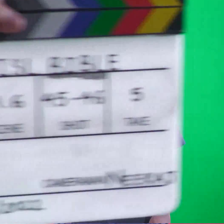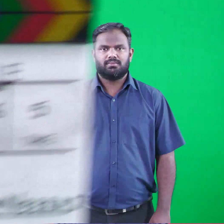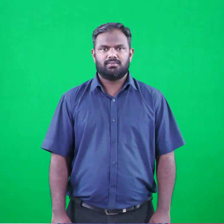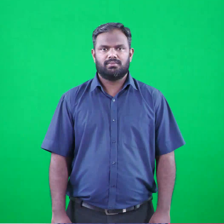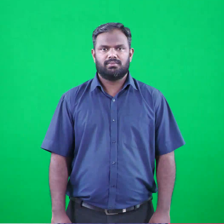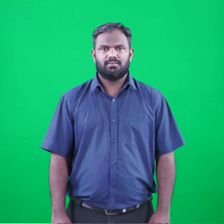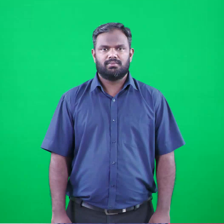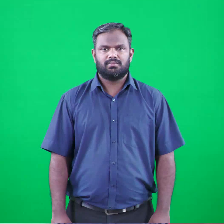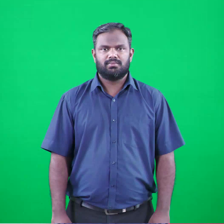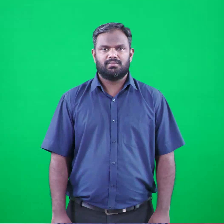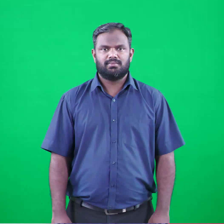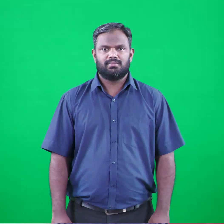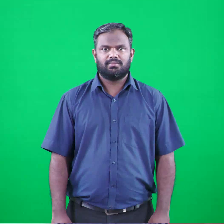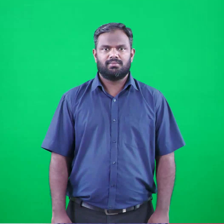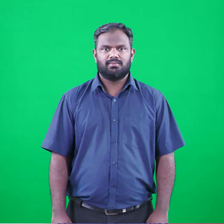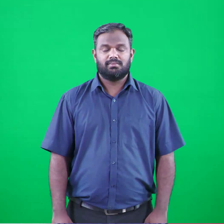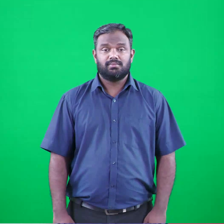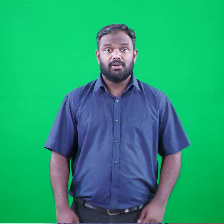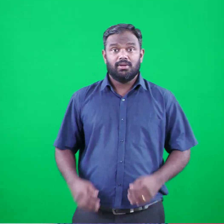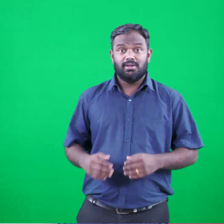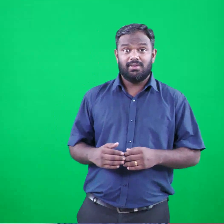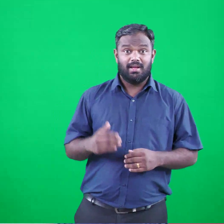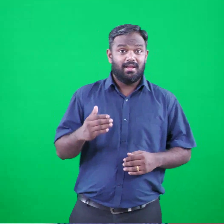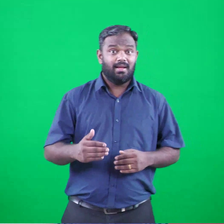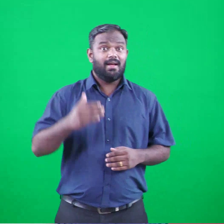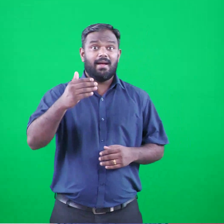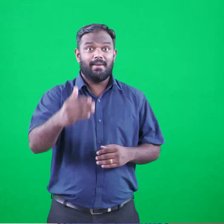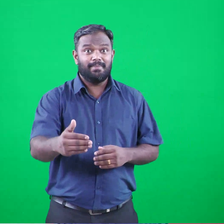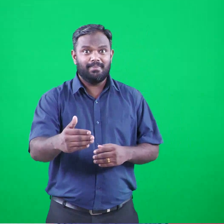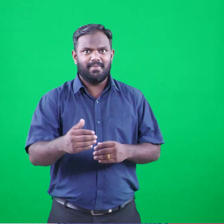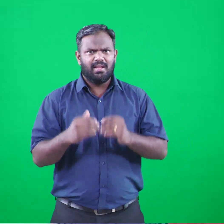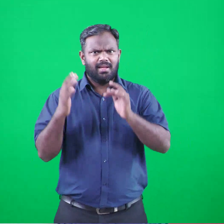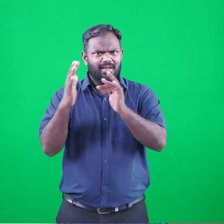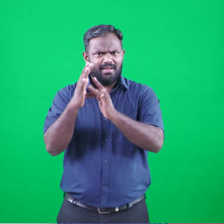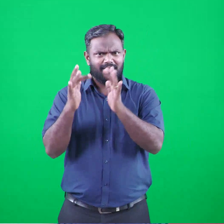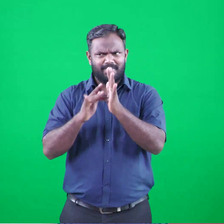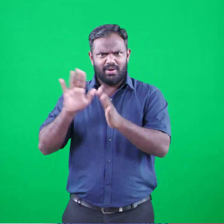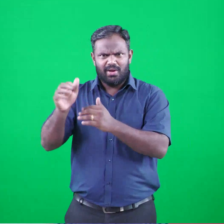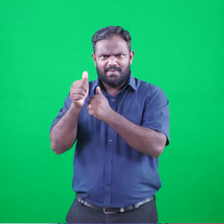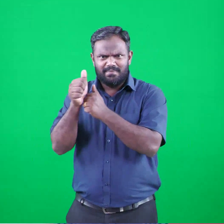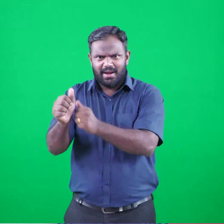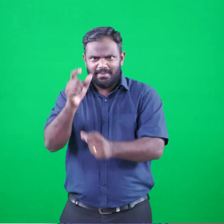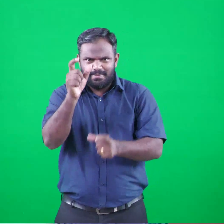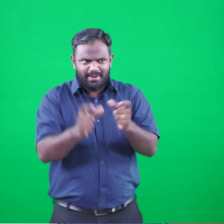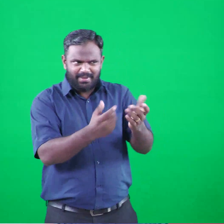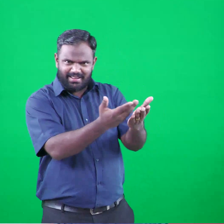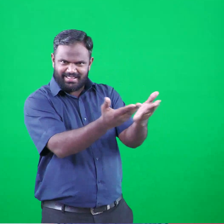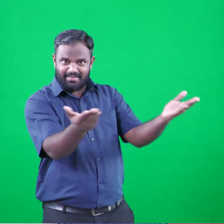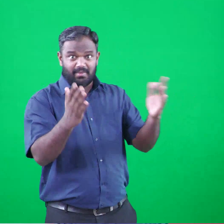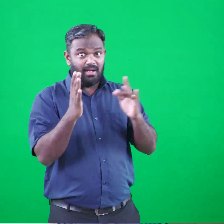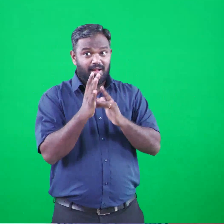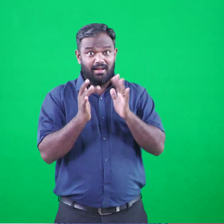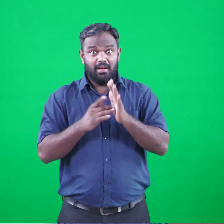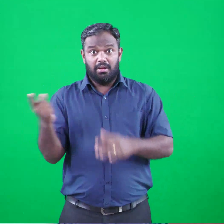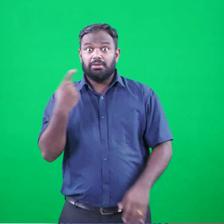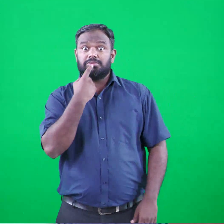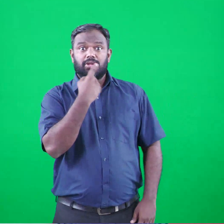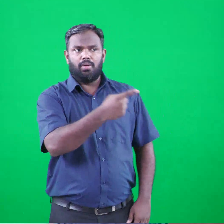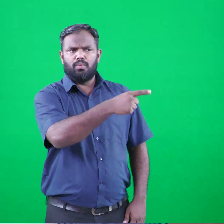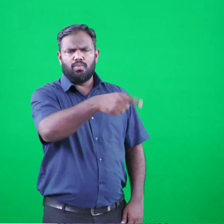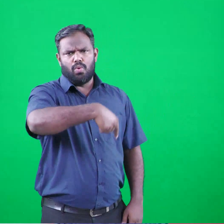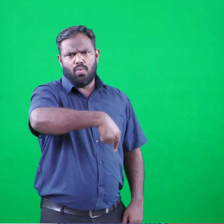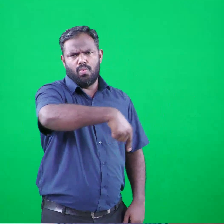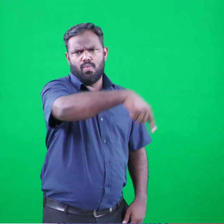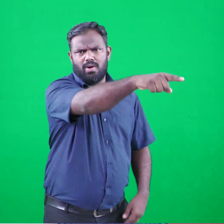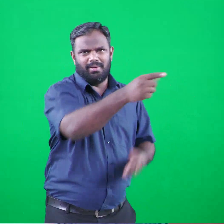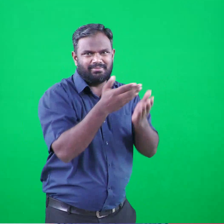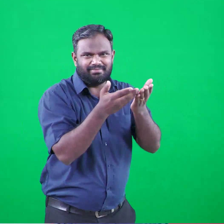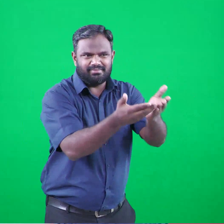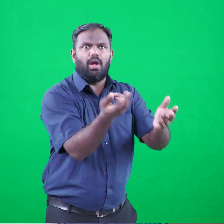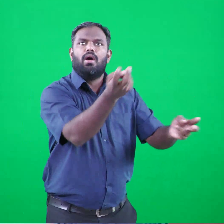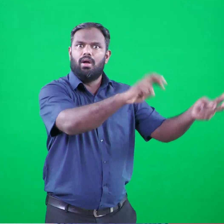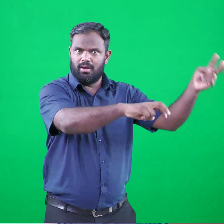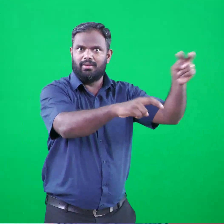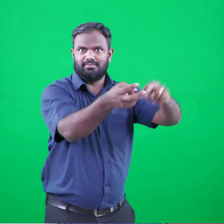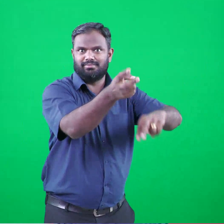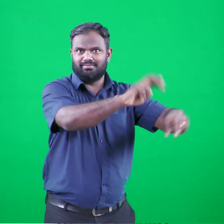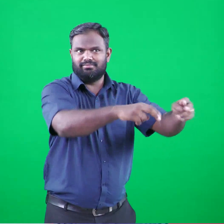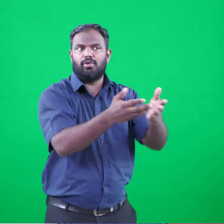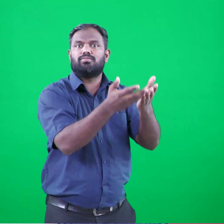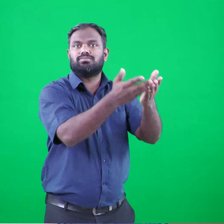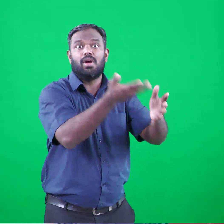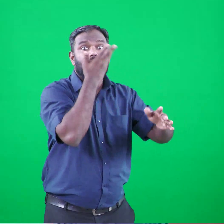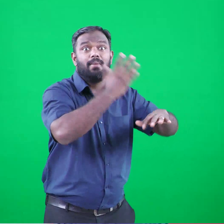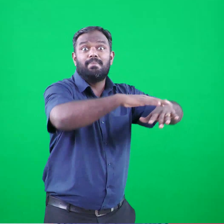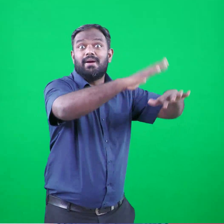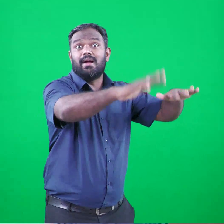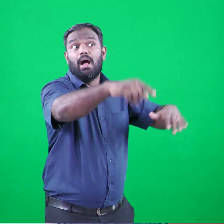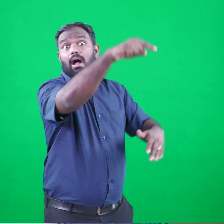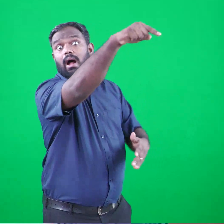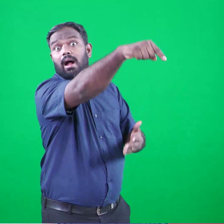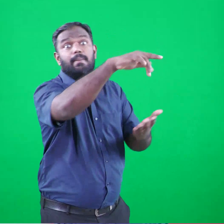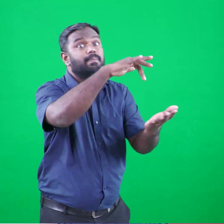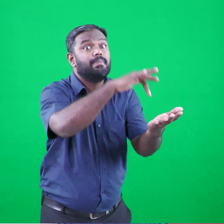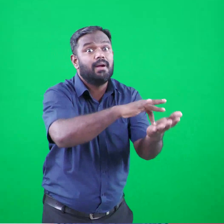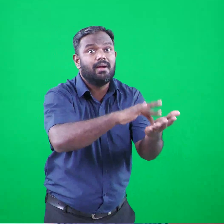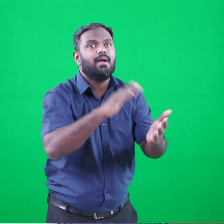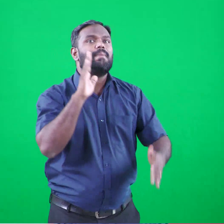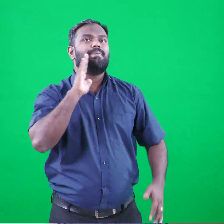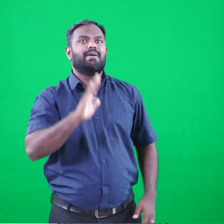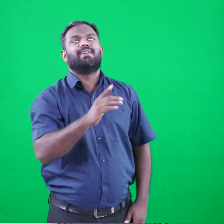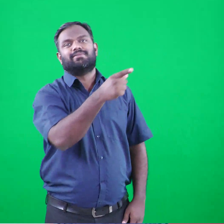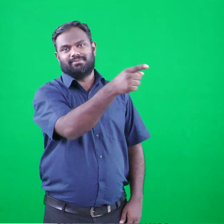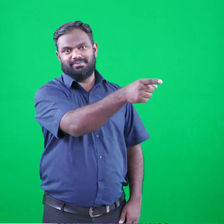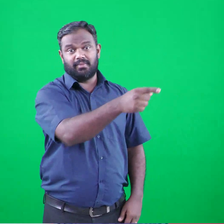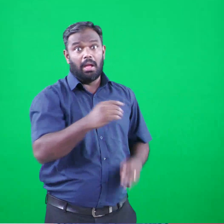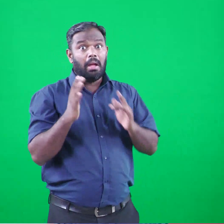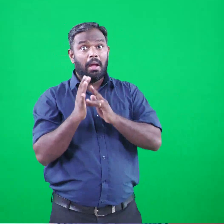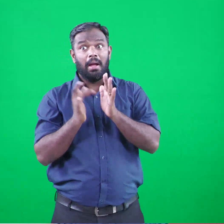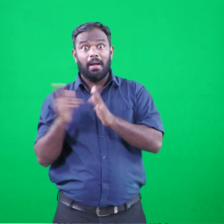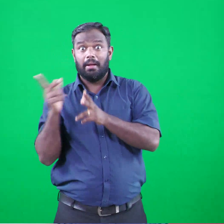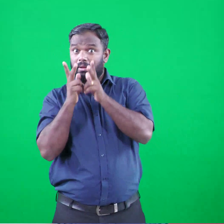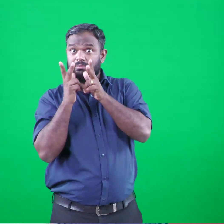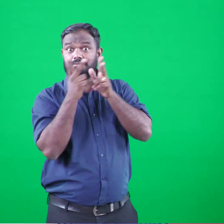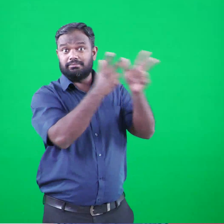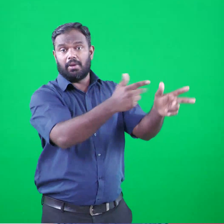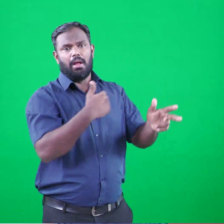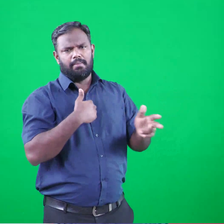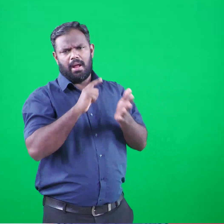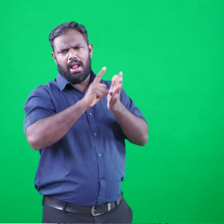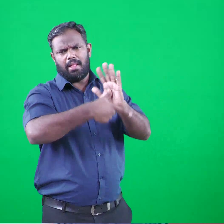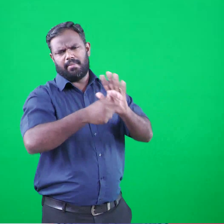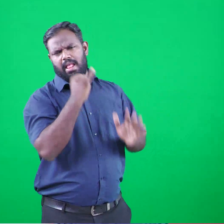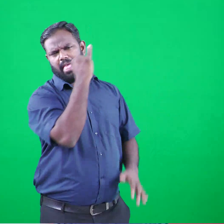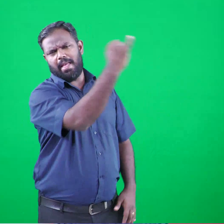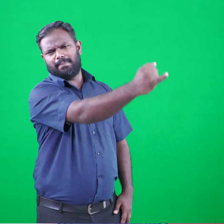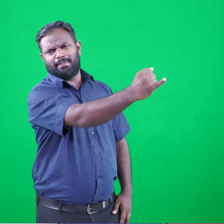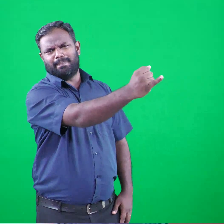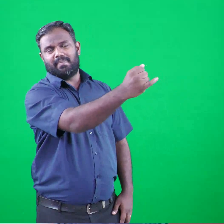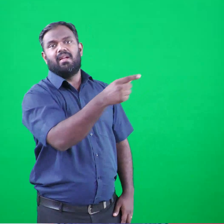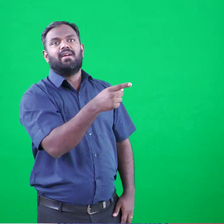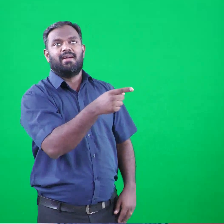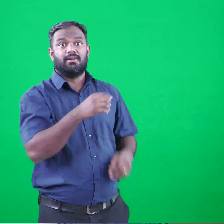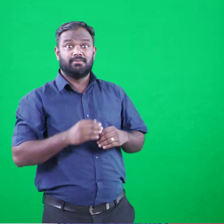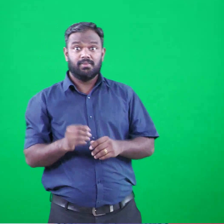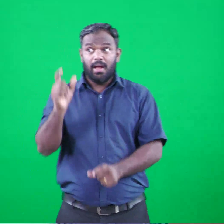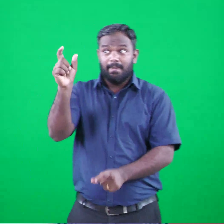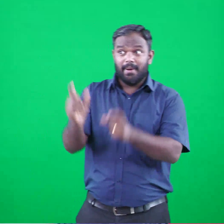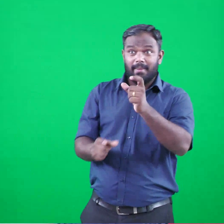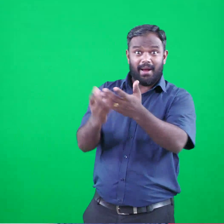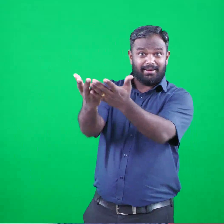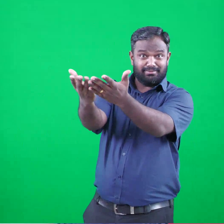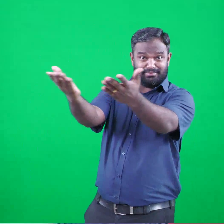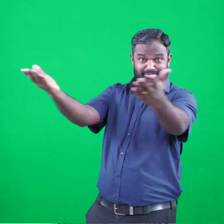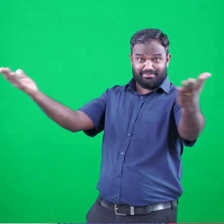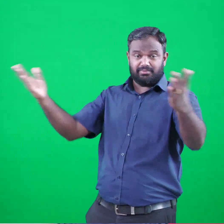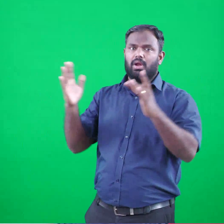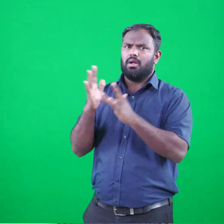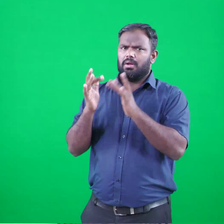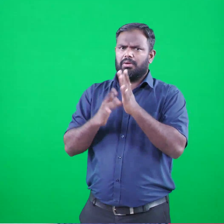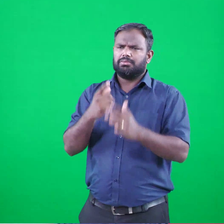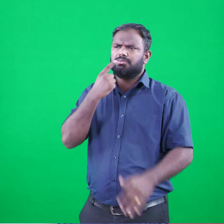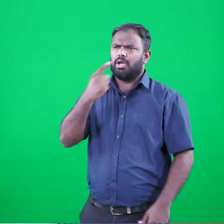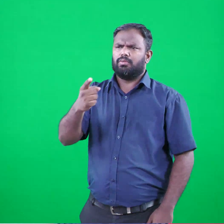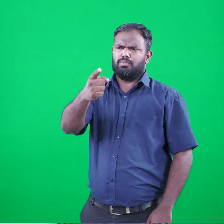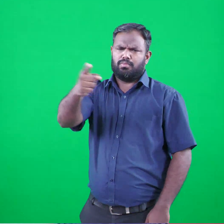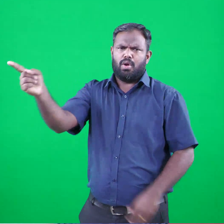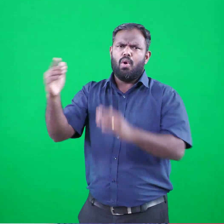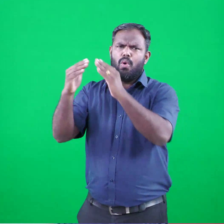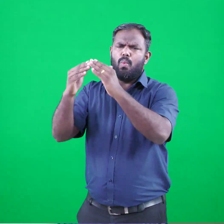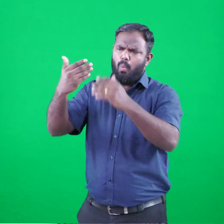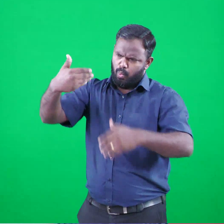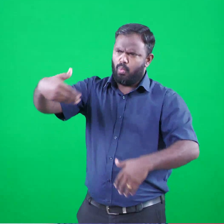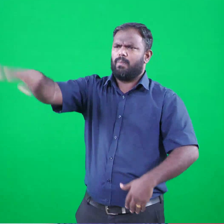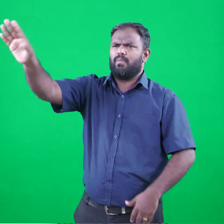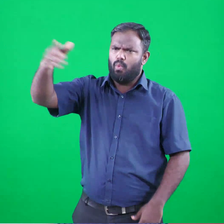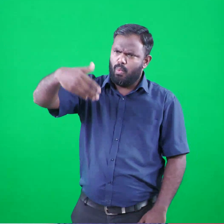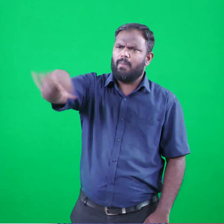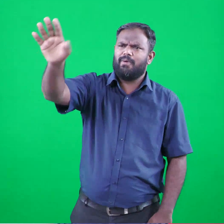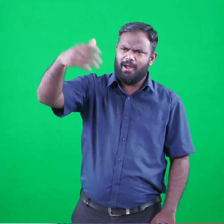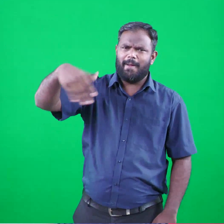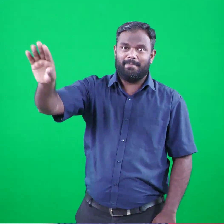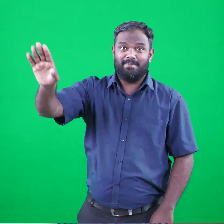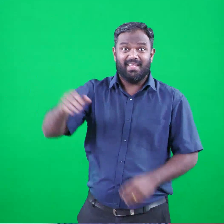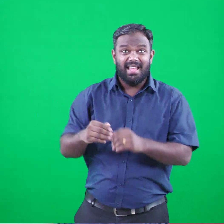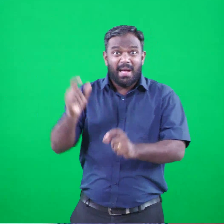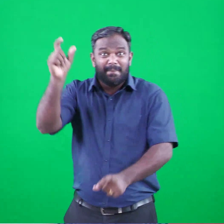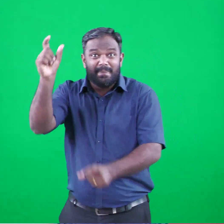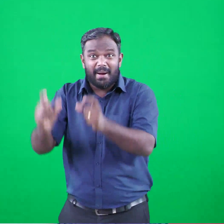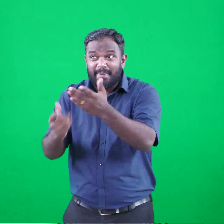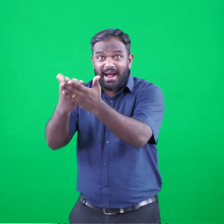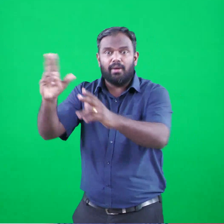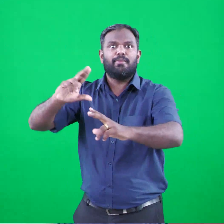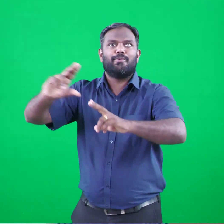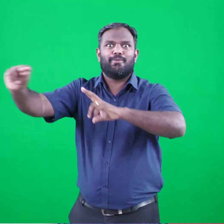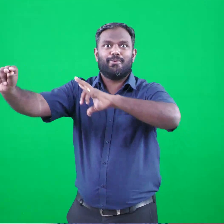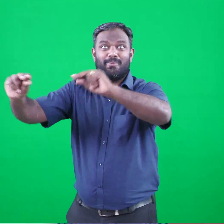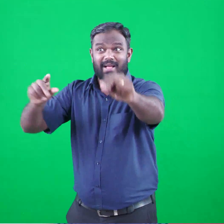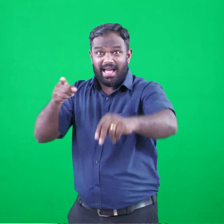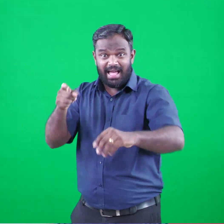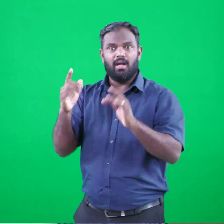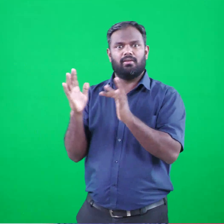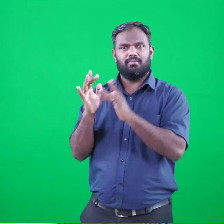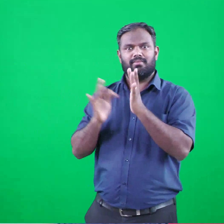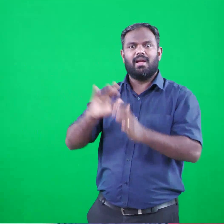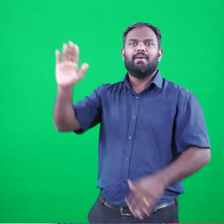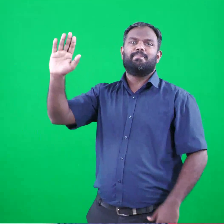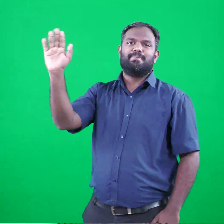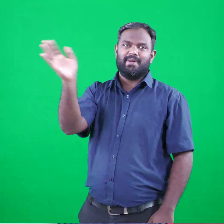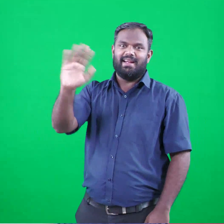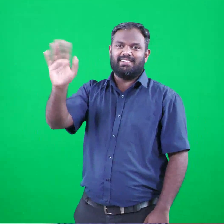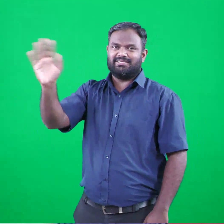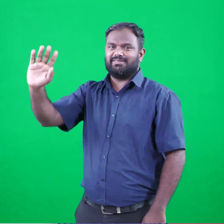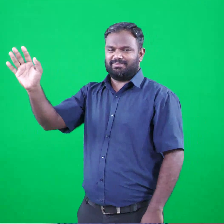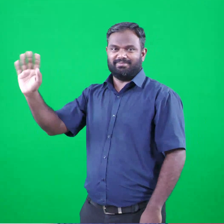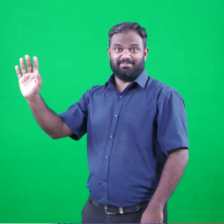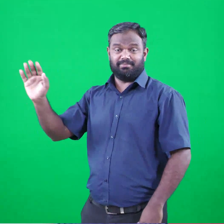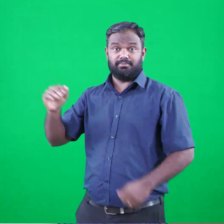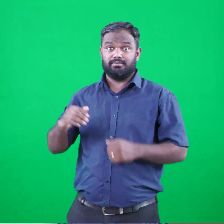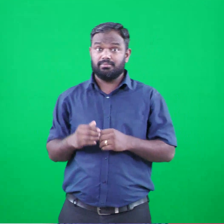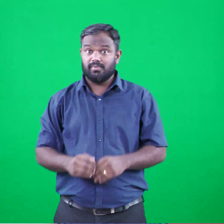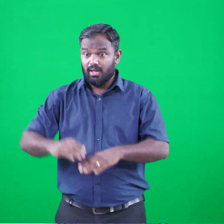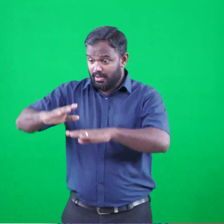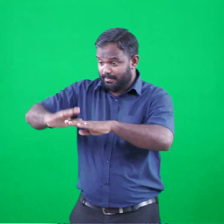Immediately Jesus made His disciples get into the boat and go on ahead of Him to Bethsaida, while He dismissed the crowd.